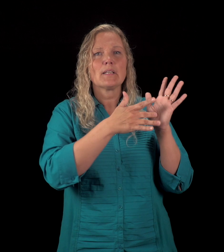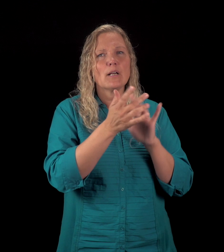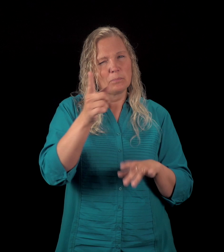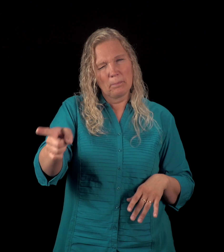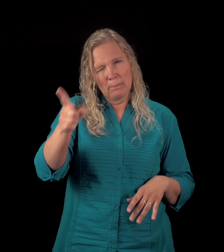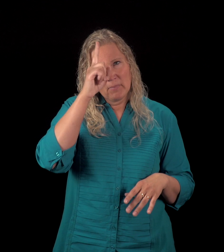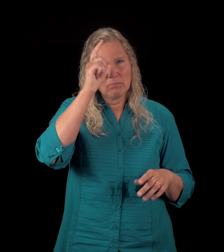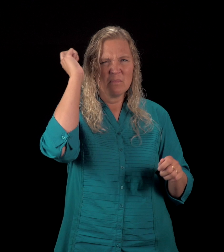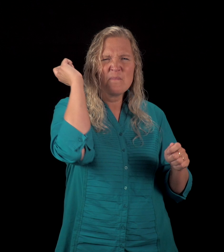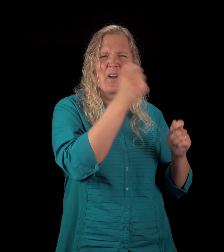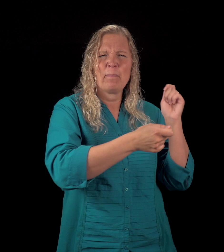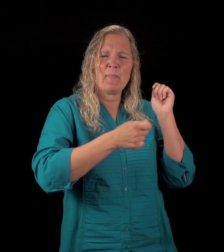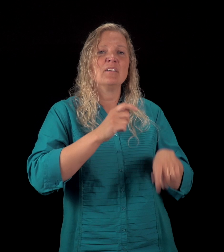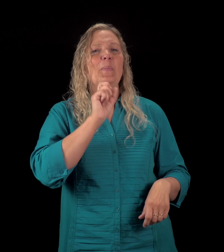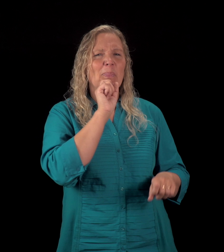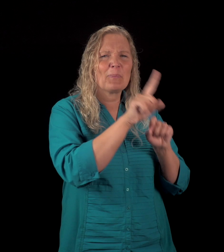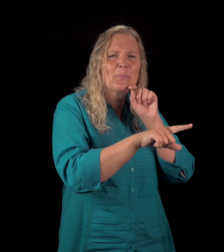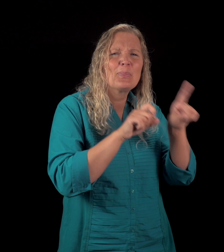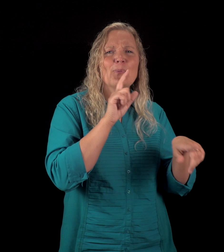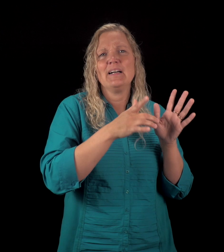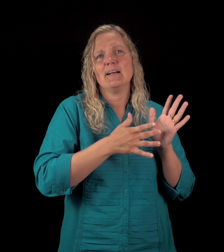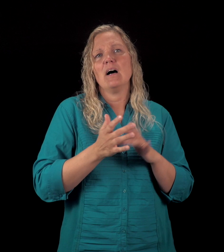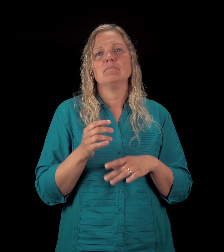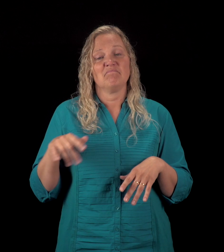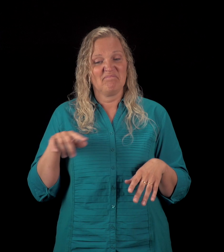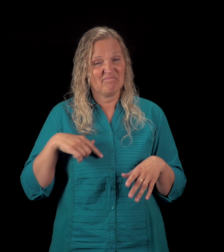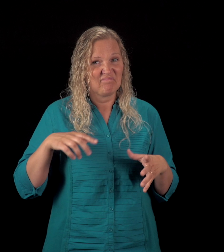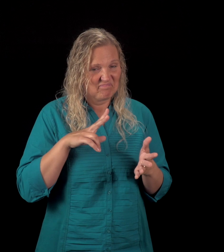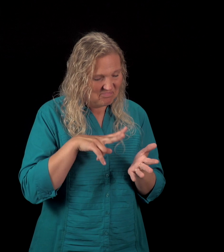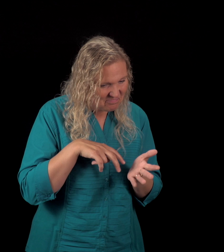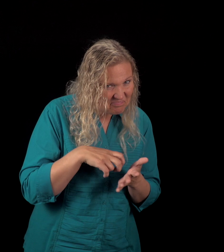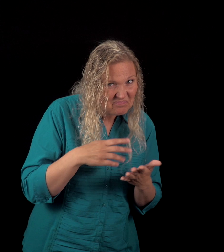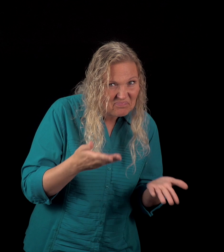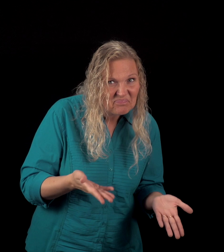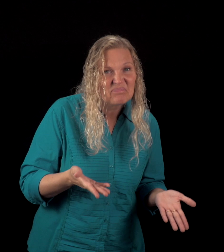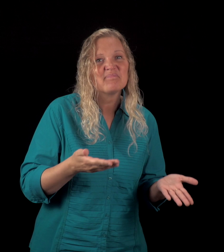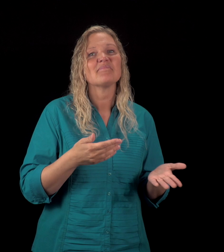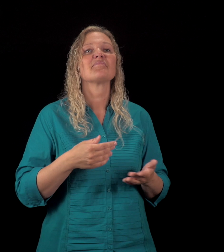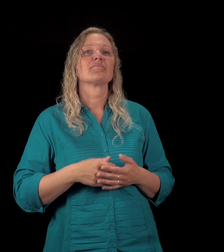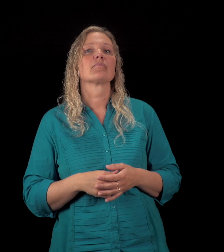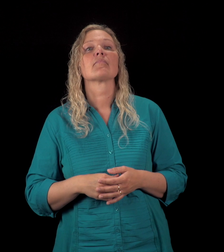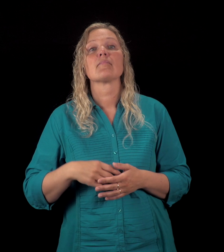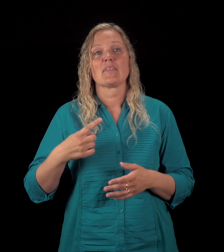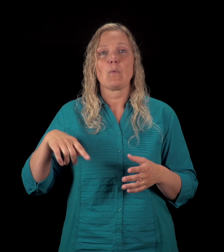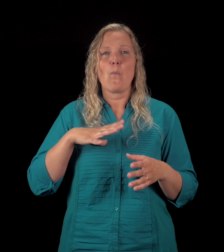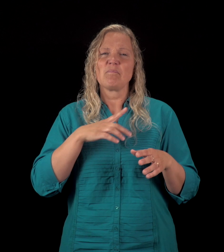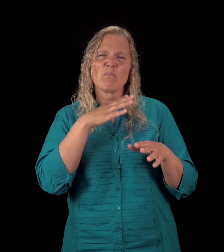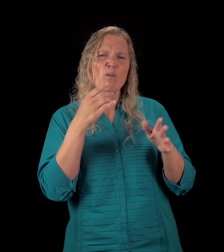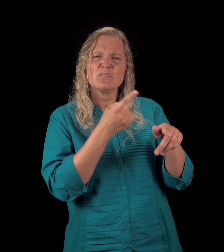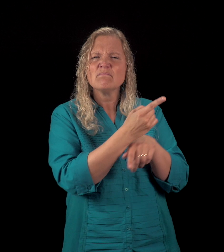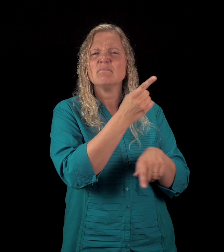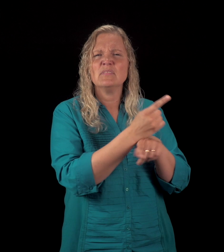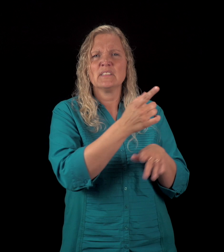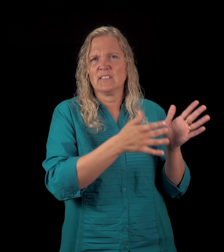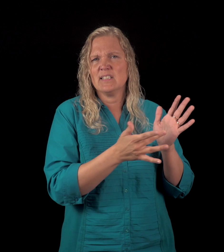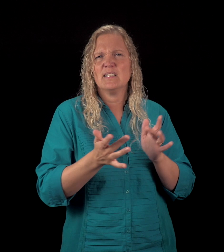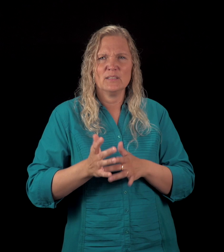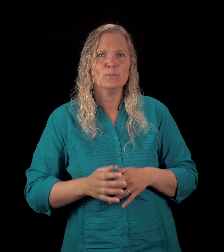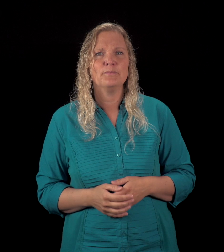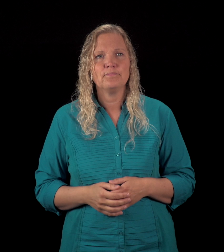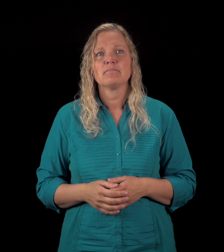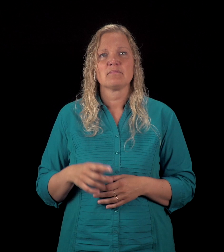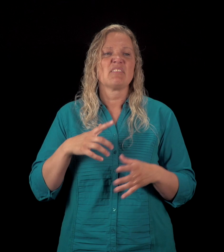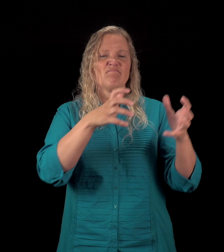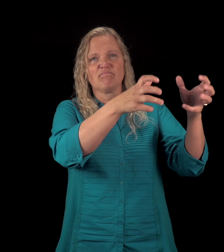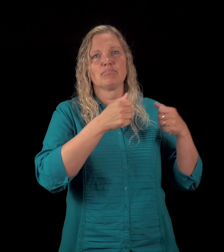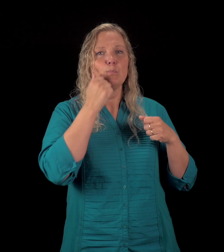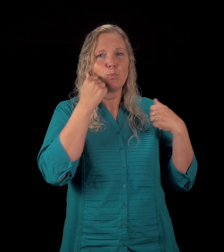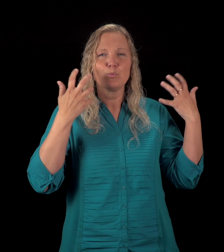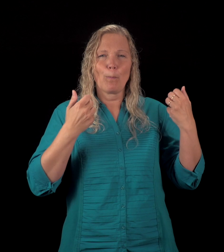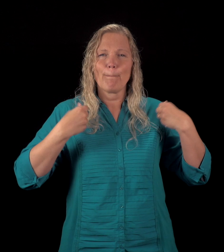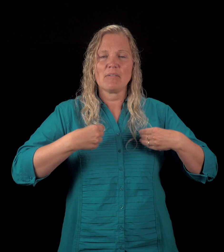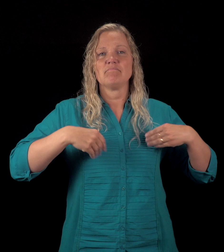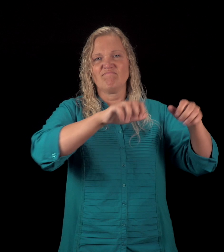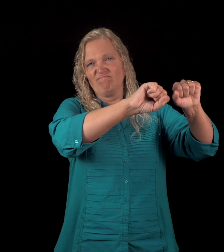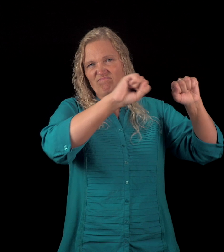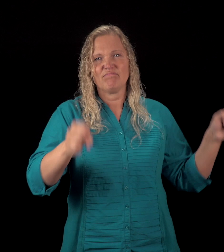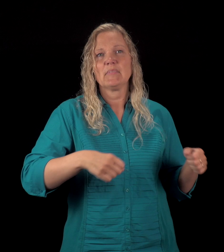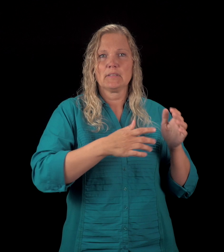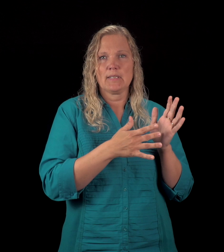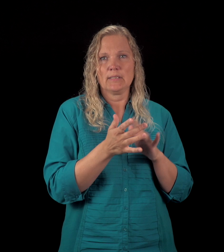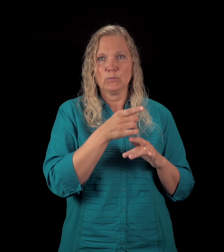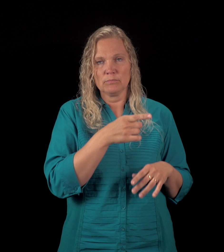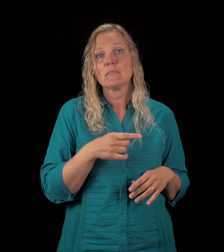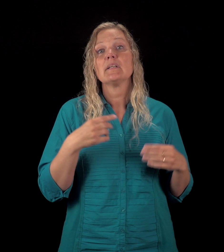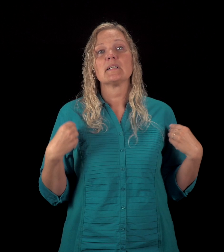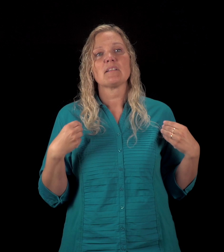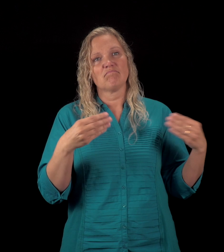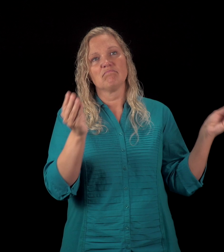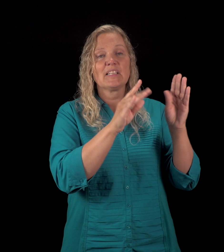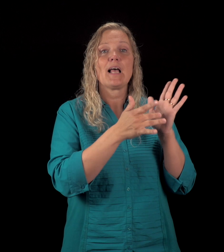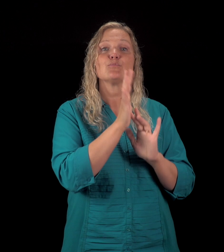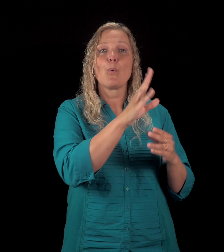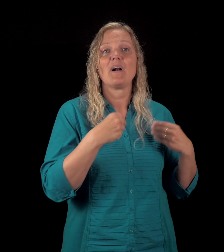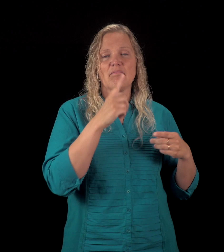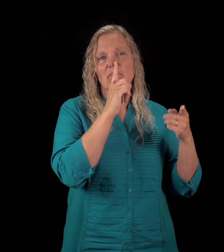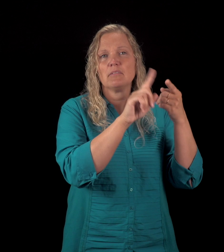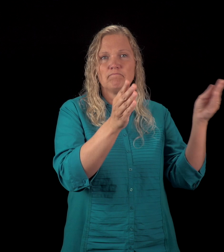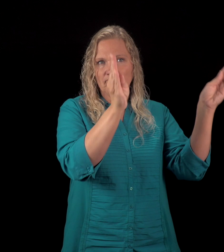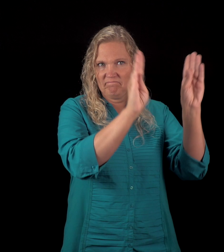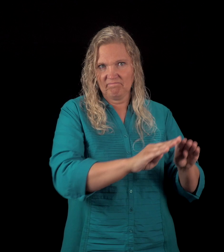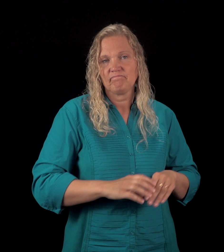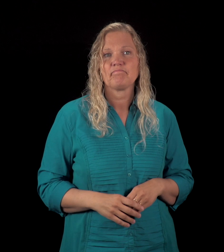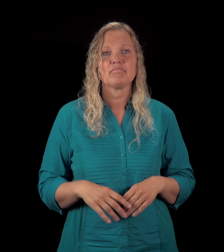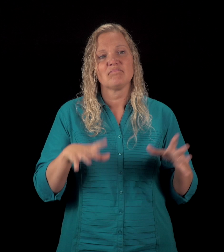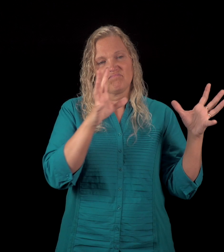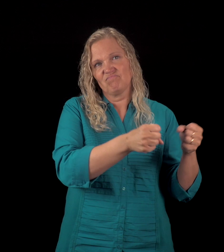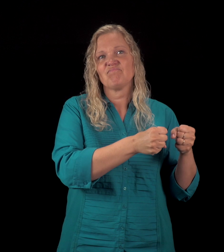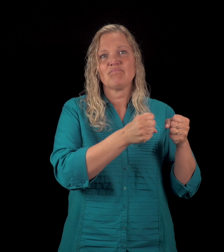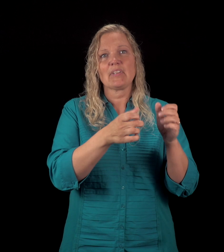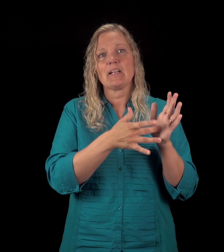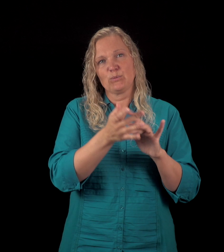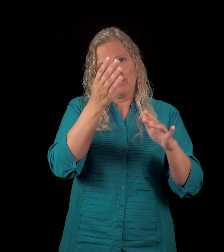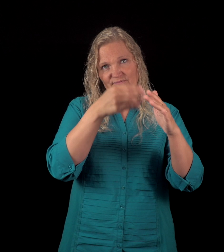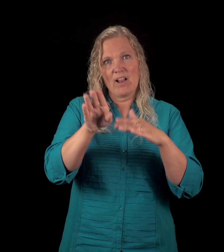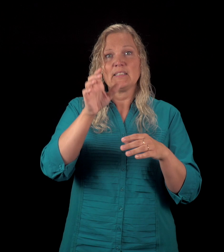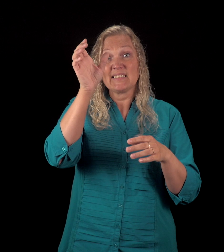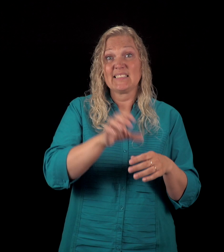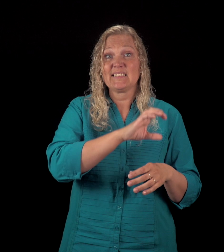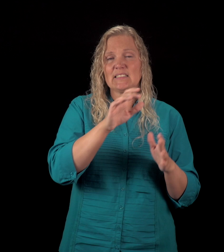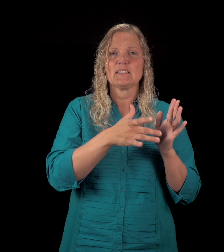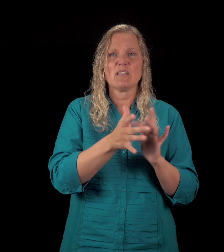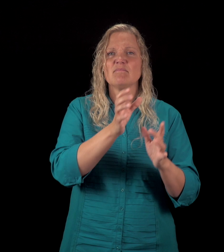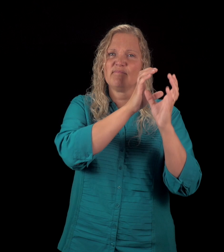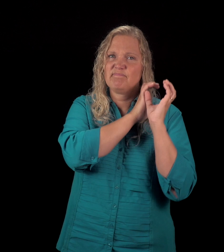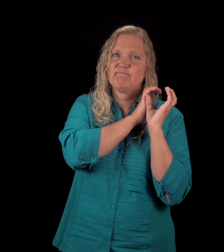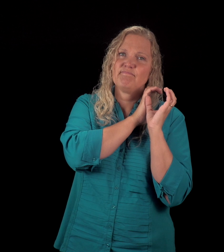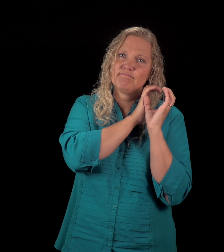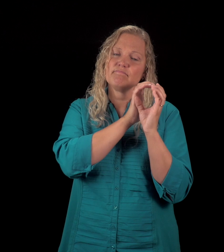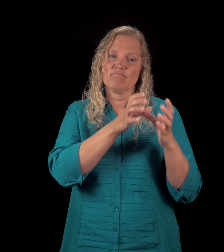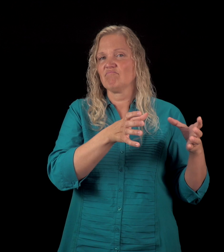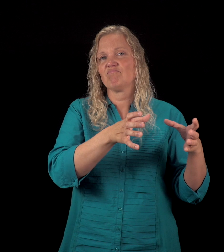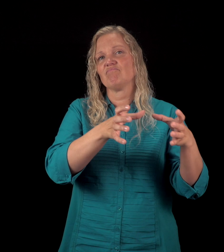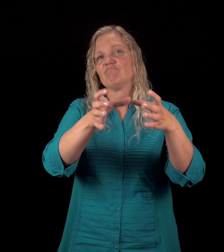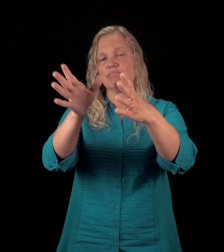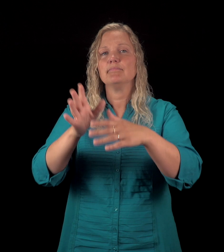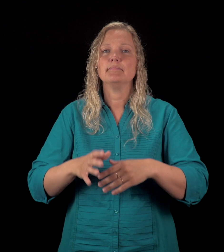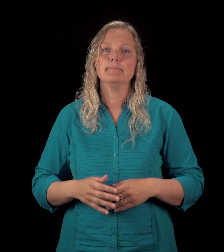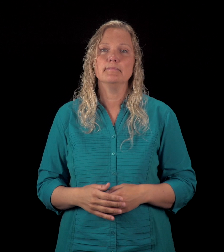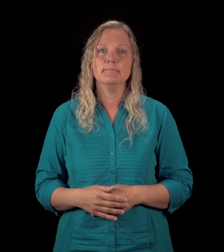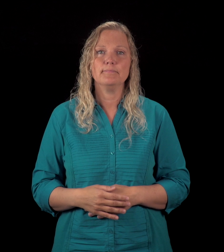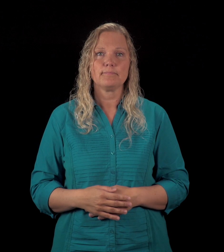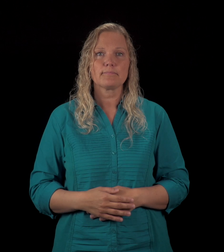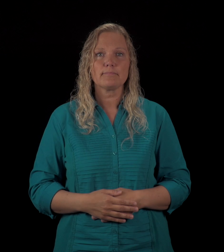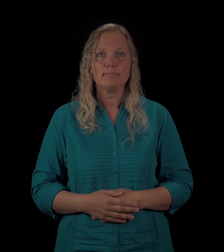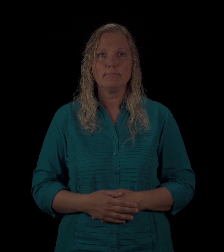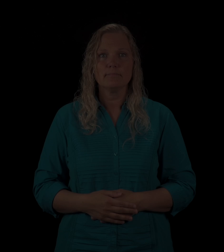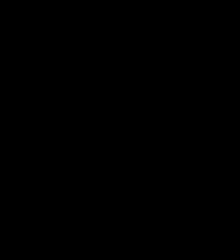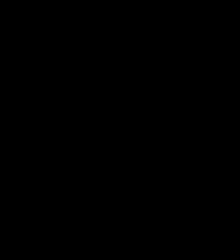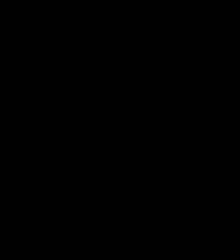And they knelt down and bowed before Him. After they had mocked Him, they removed the purple robe and put His own clothes back on Him. Then they led Him out to crucify Him.